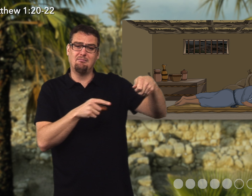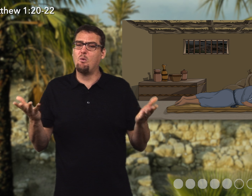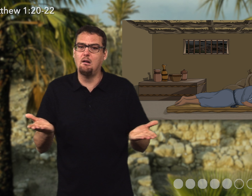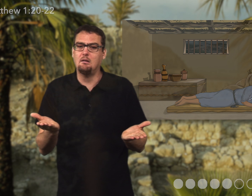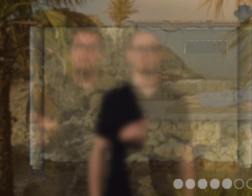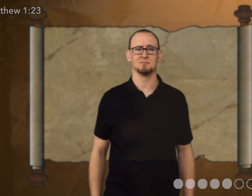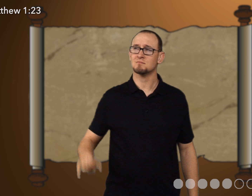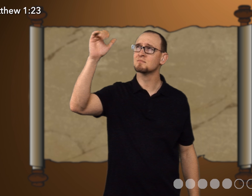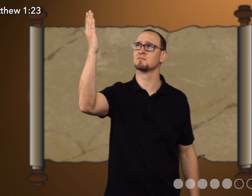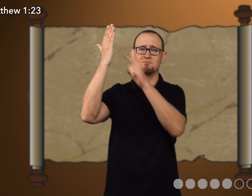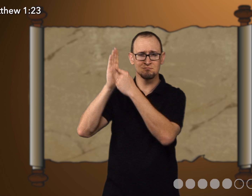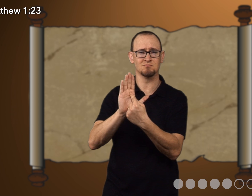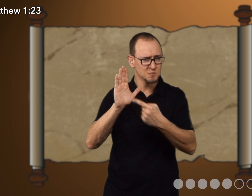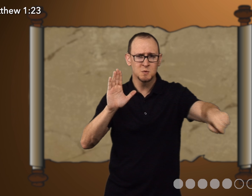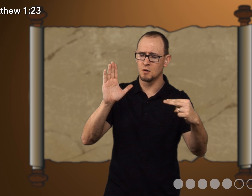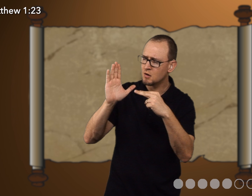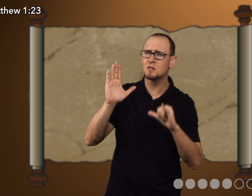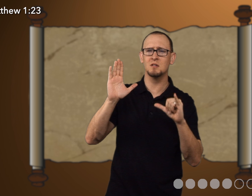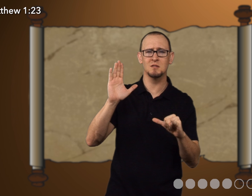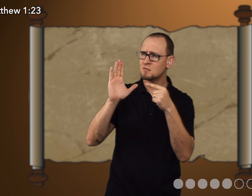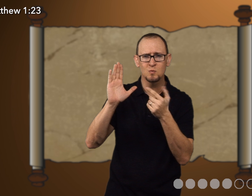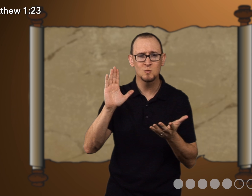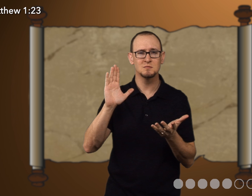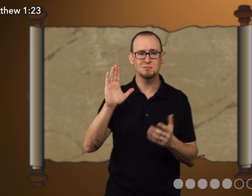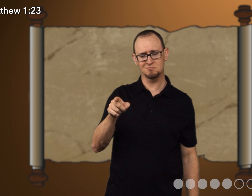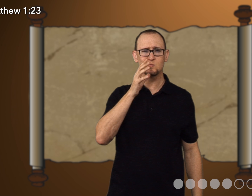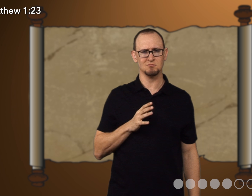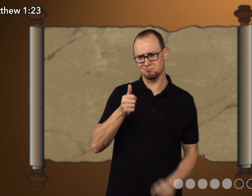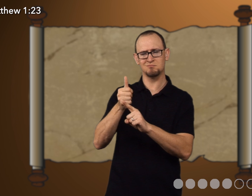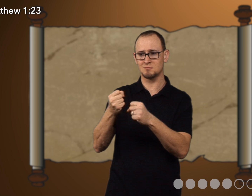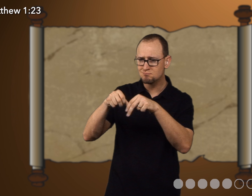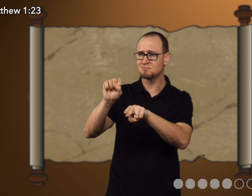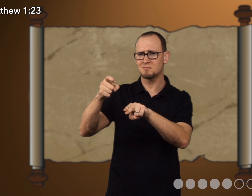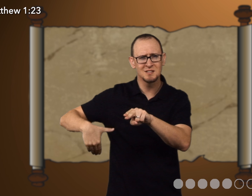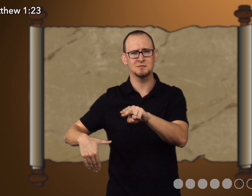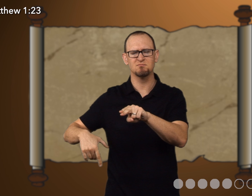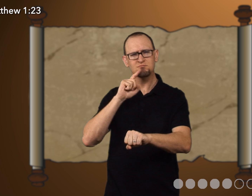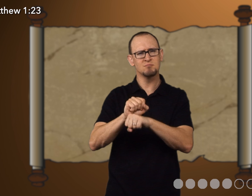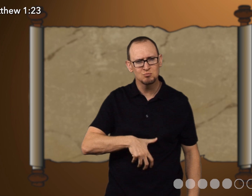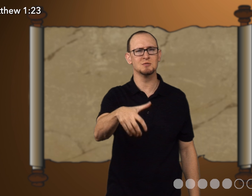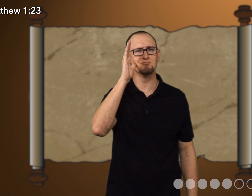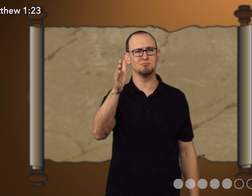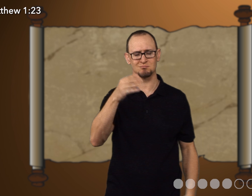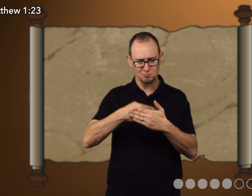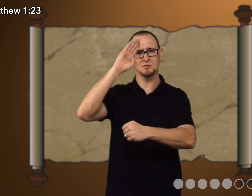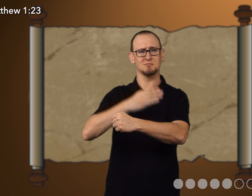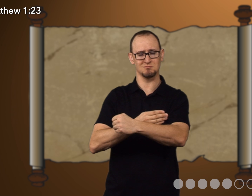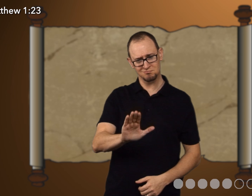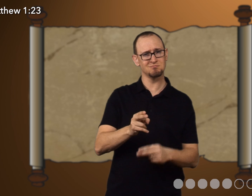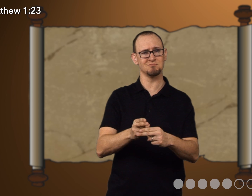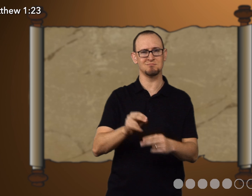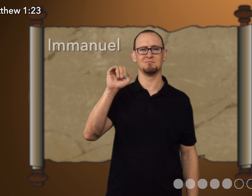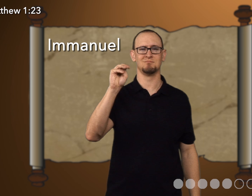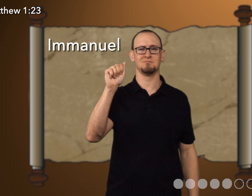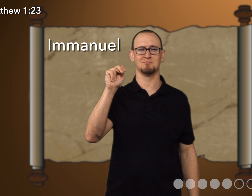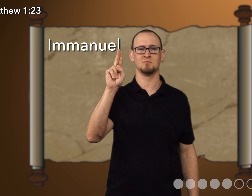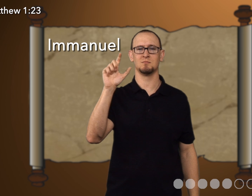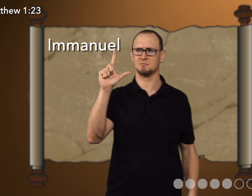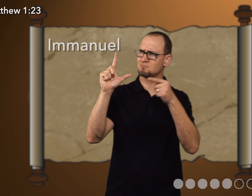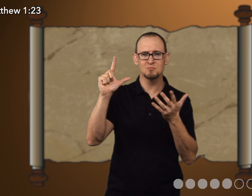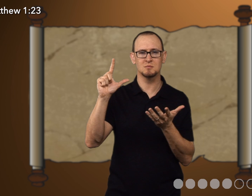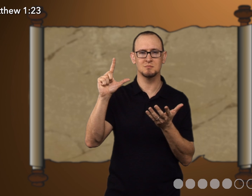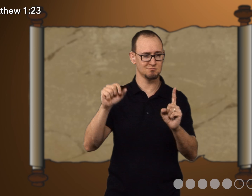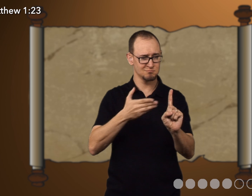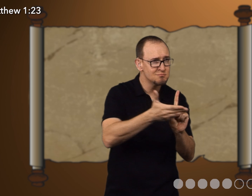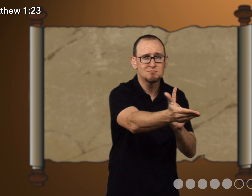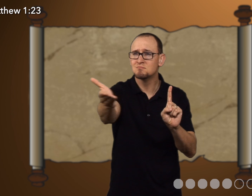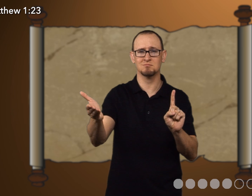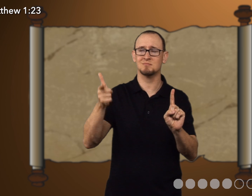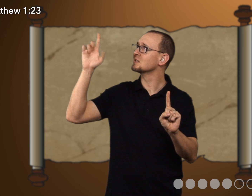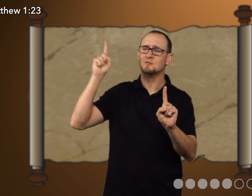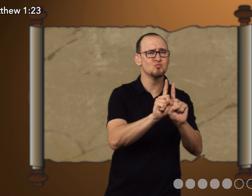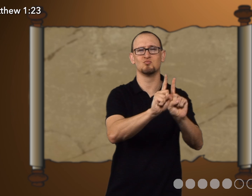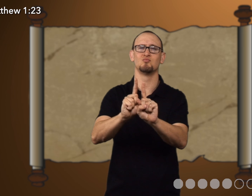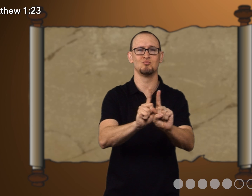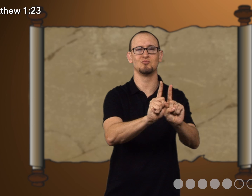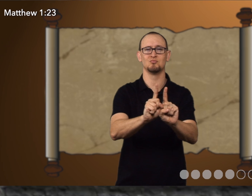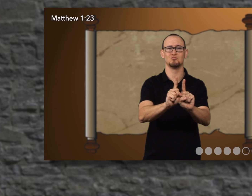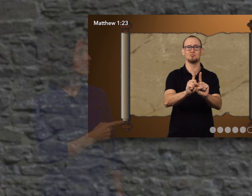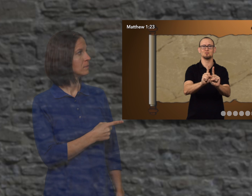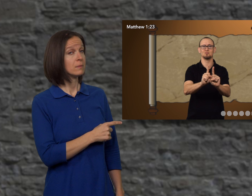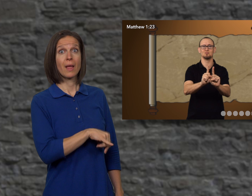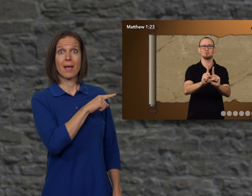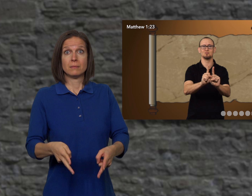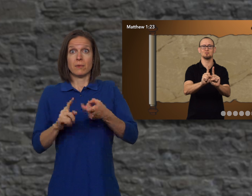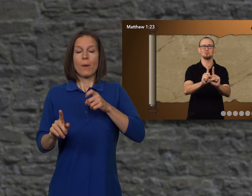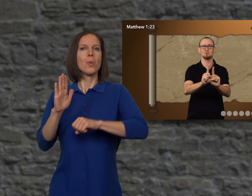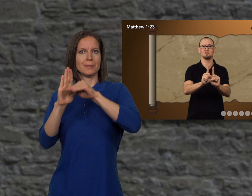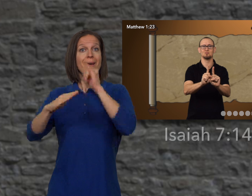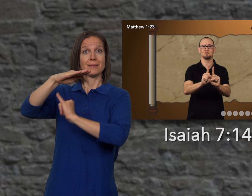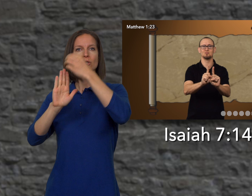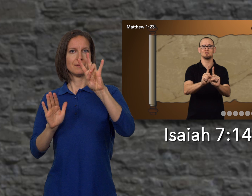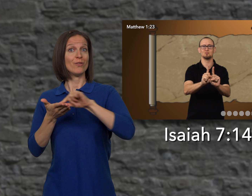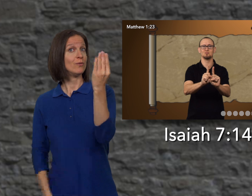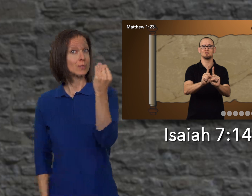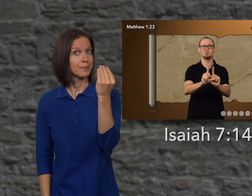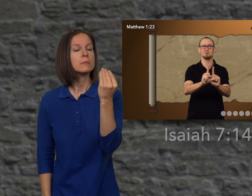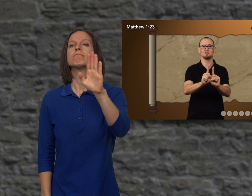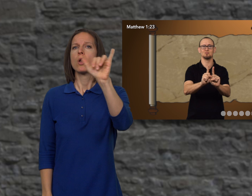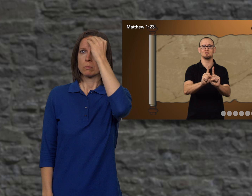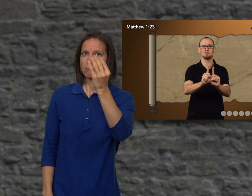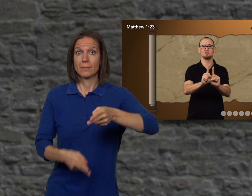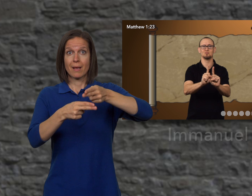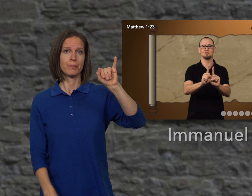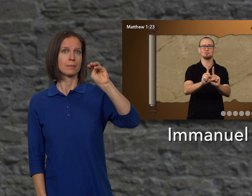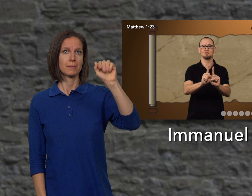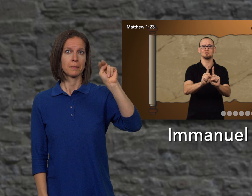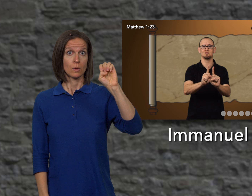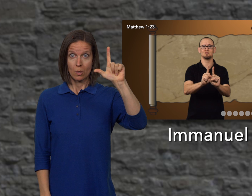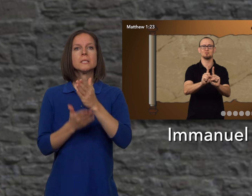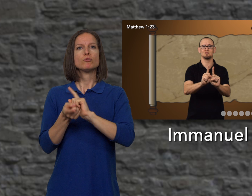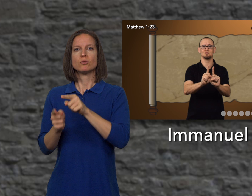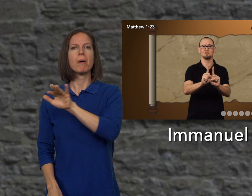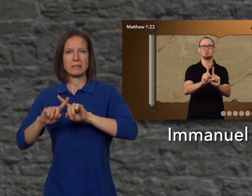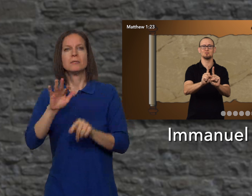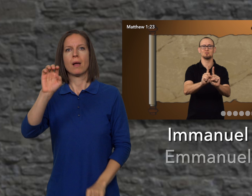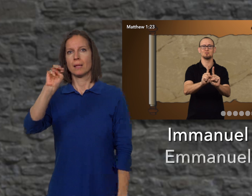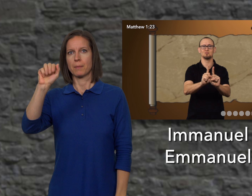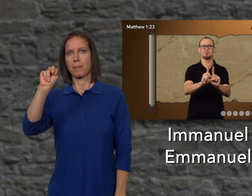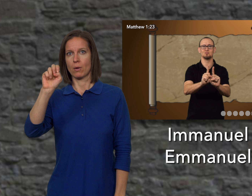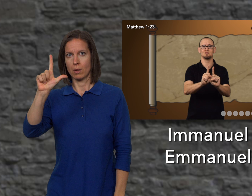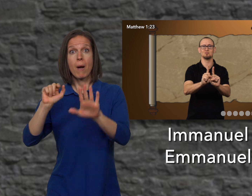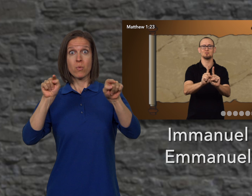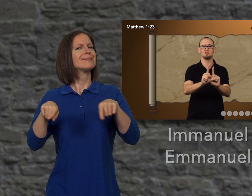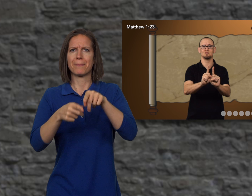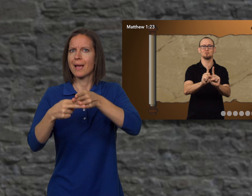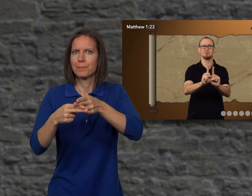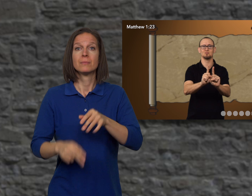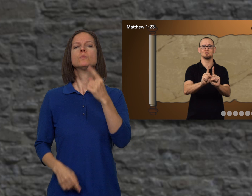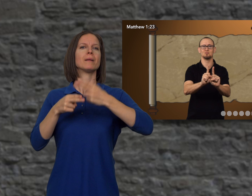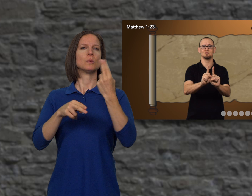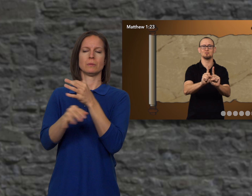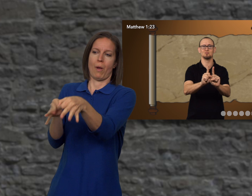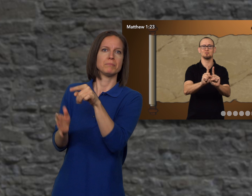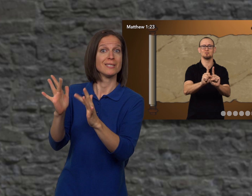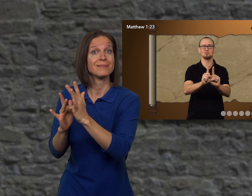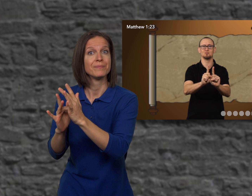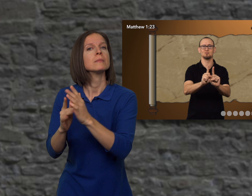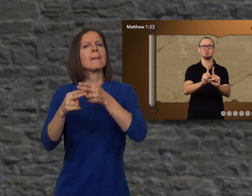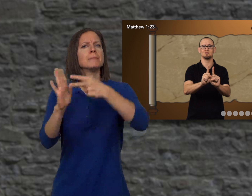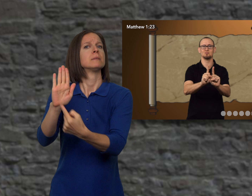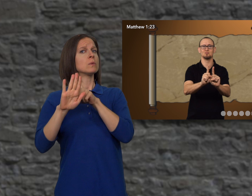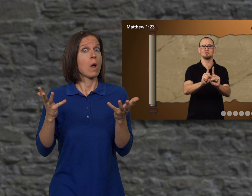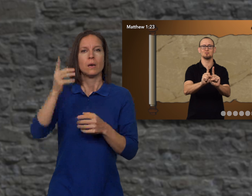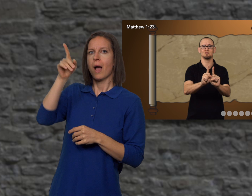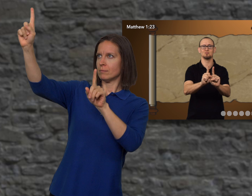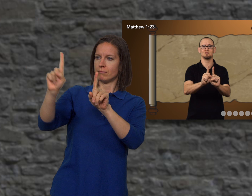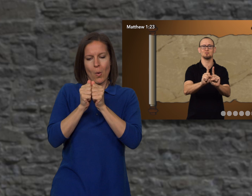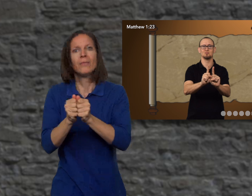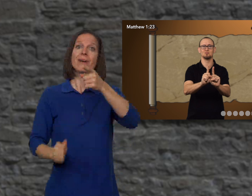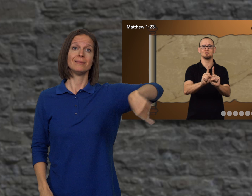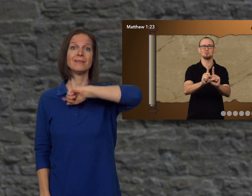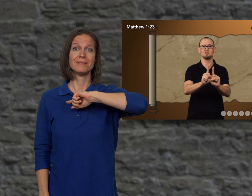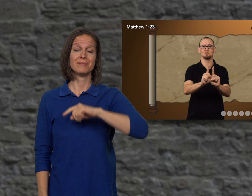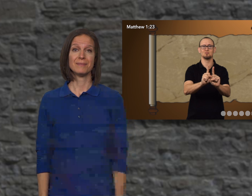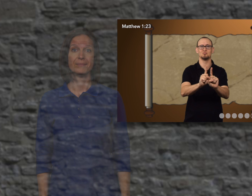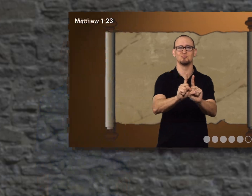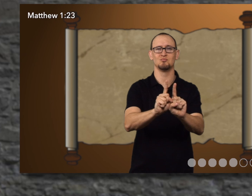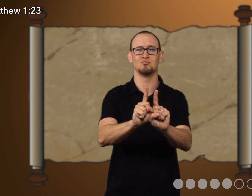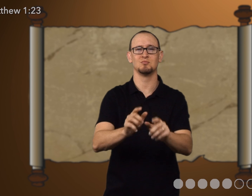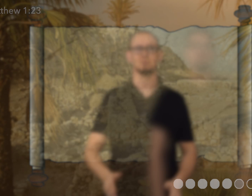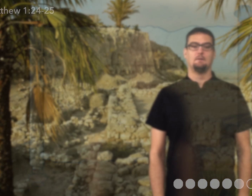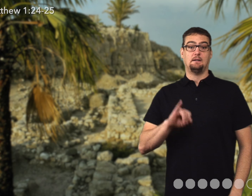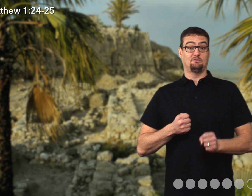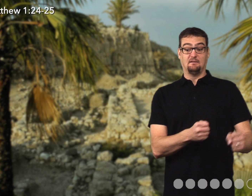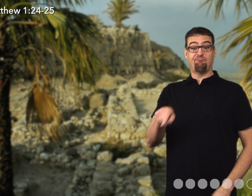“Behold, the virgin will be with child and will give birth to a son, and they will call Him Immanuel” (which means, “God with us”).